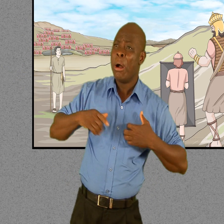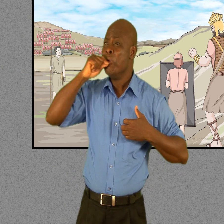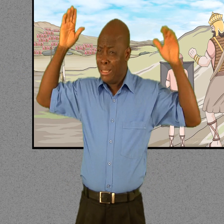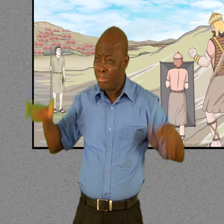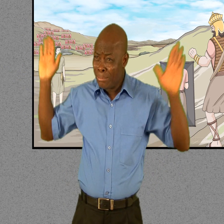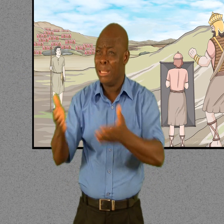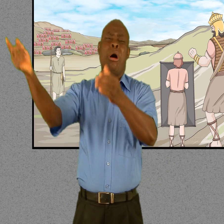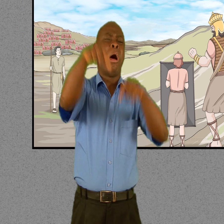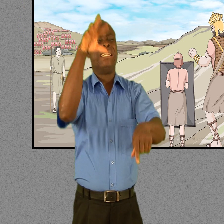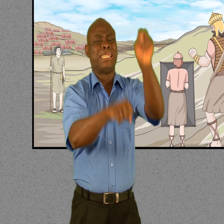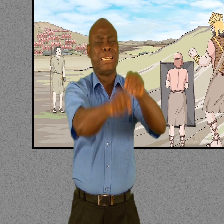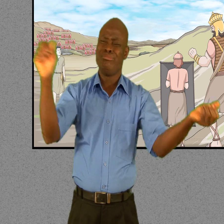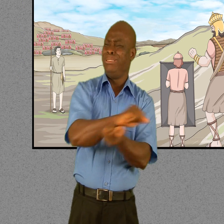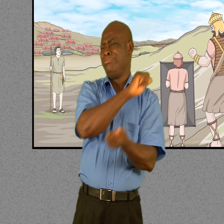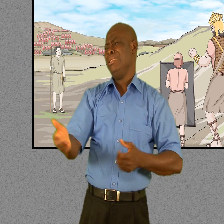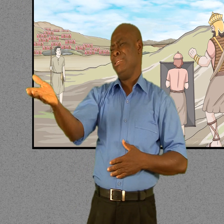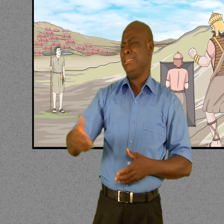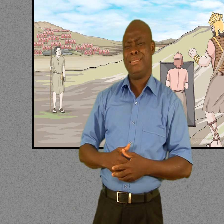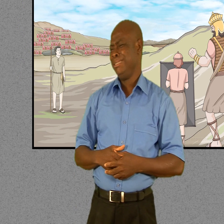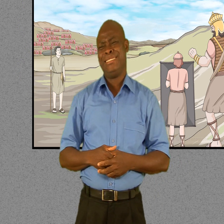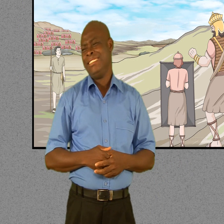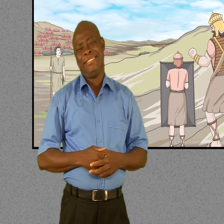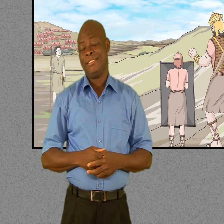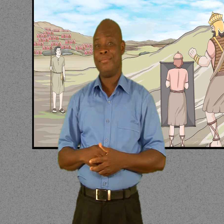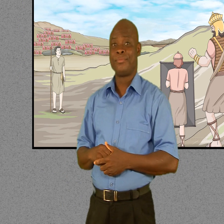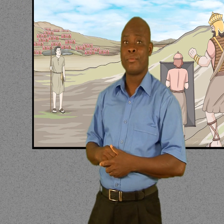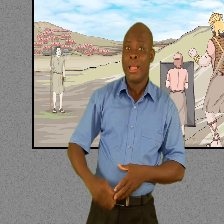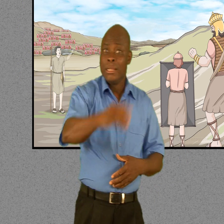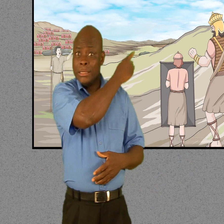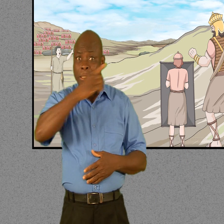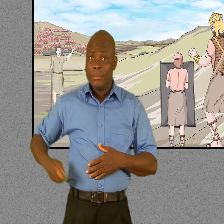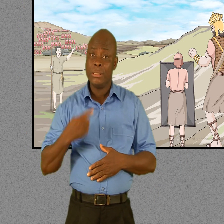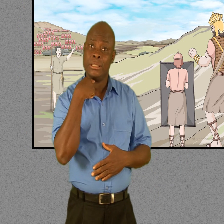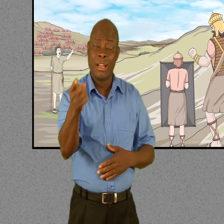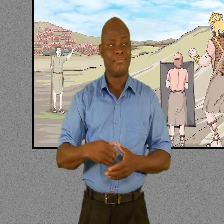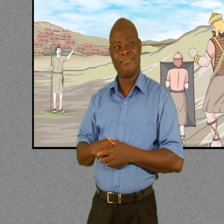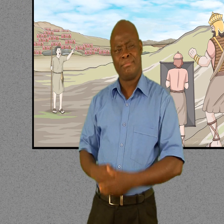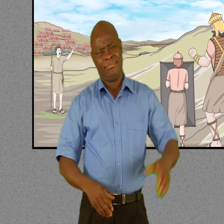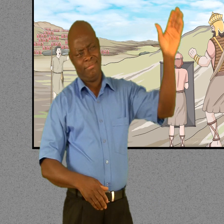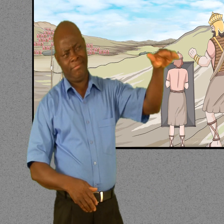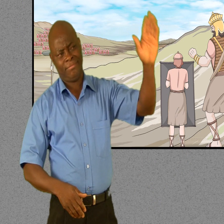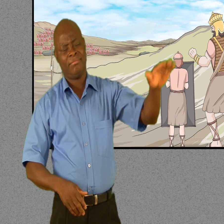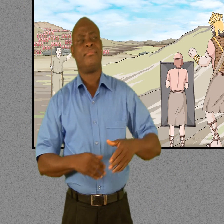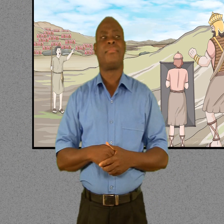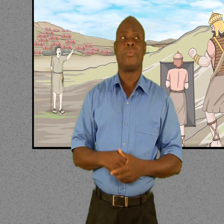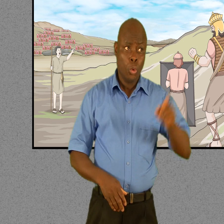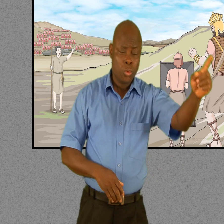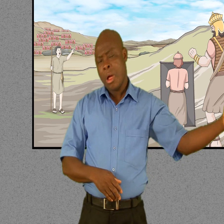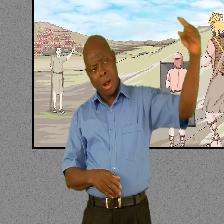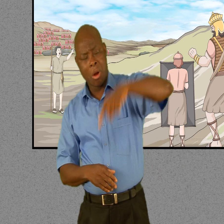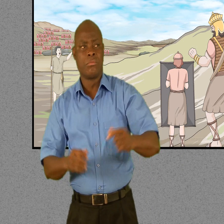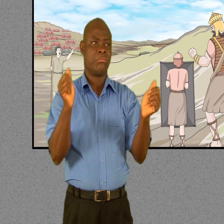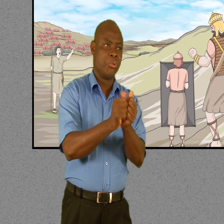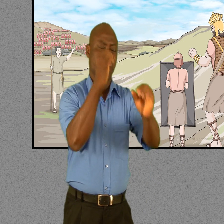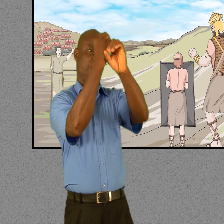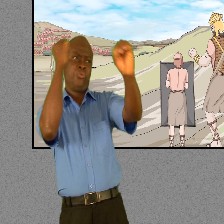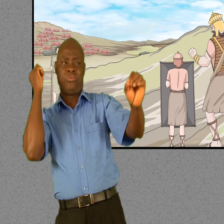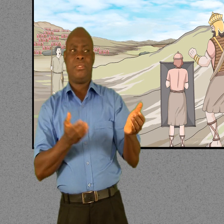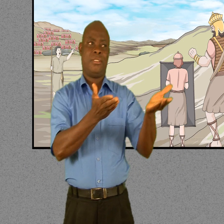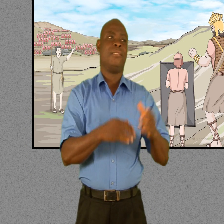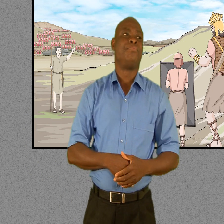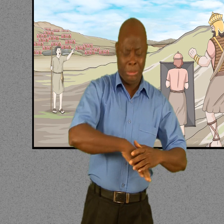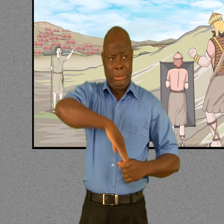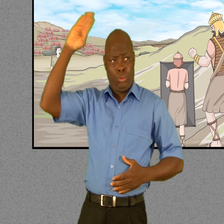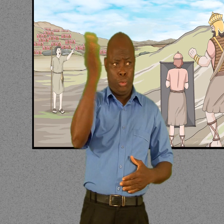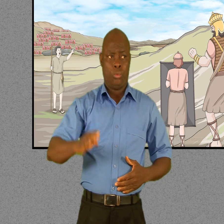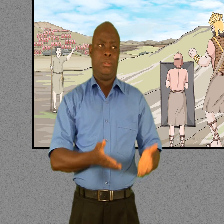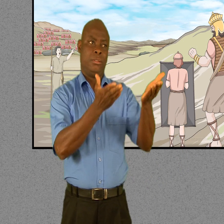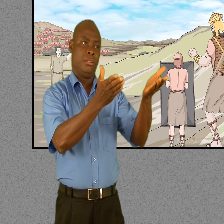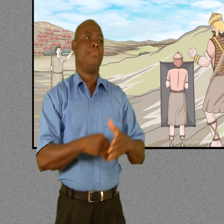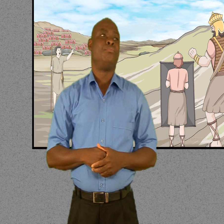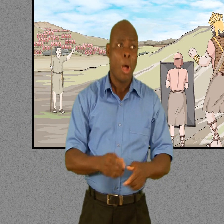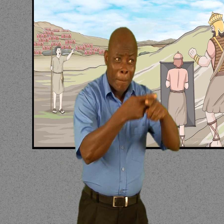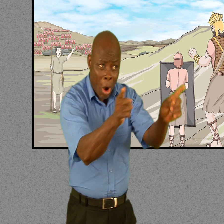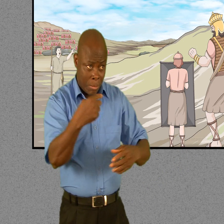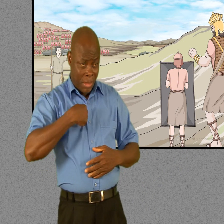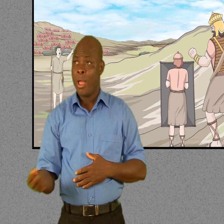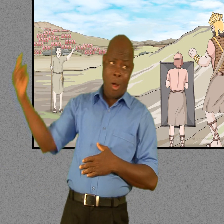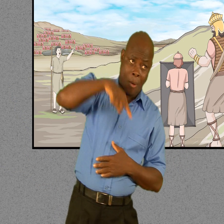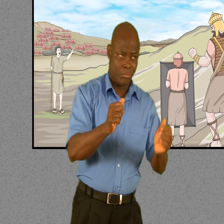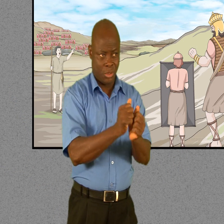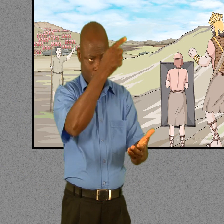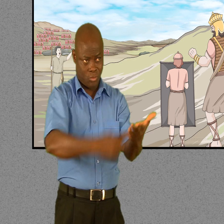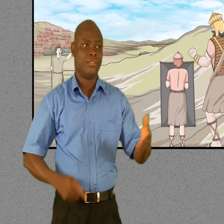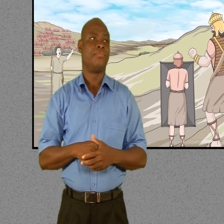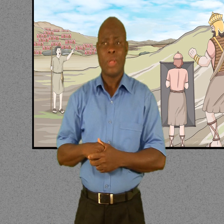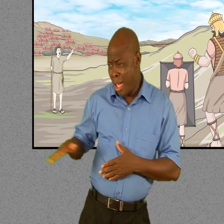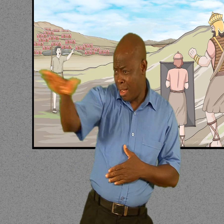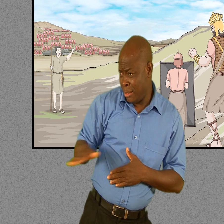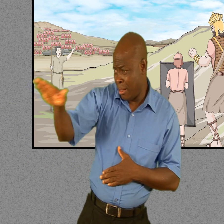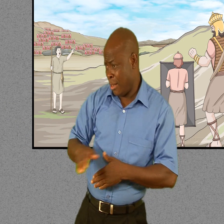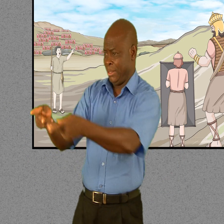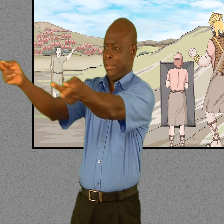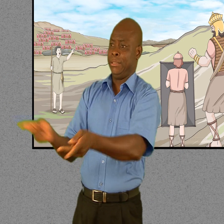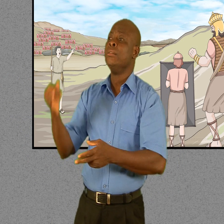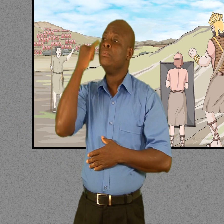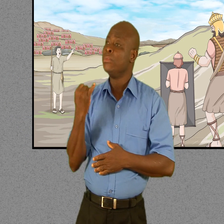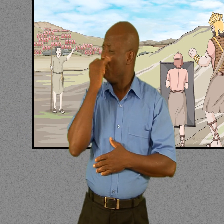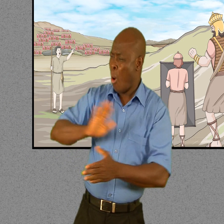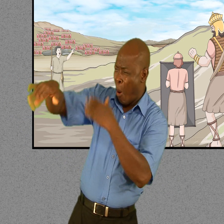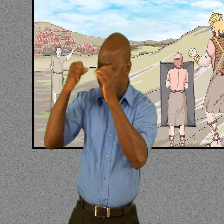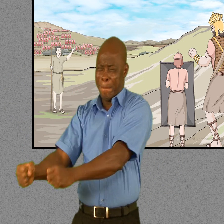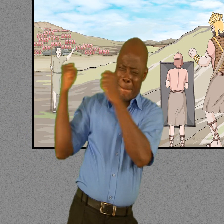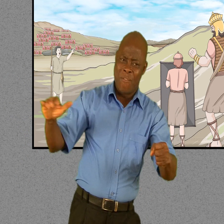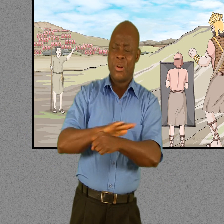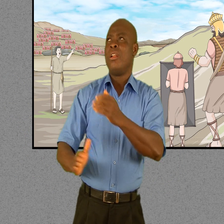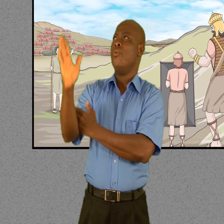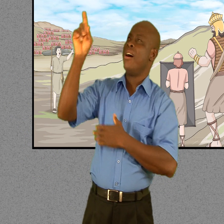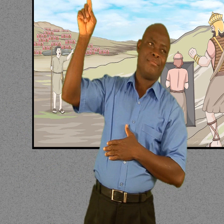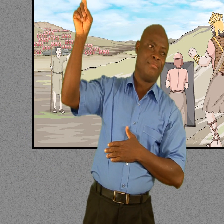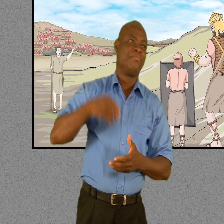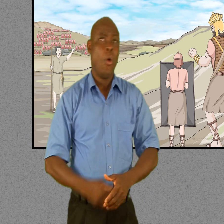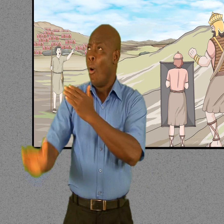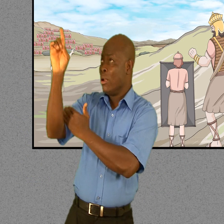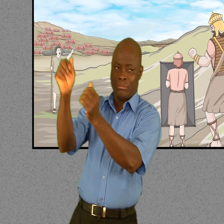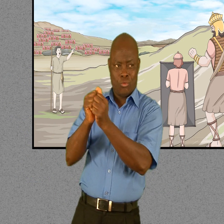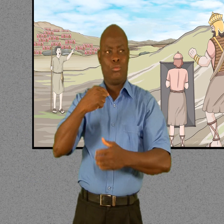This day the LORD will deliver you into my hand.